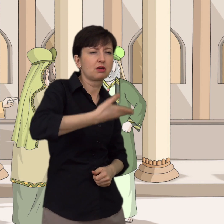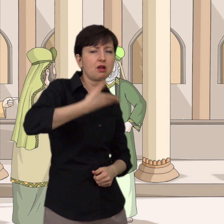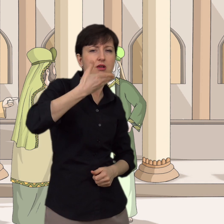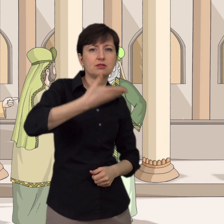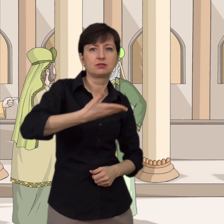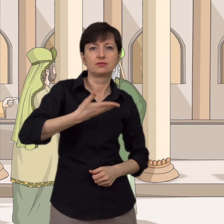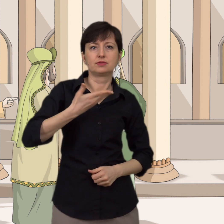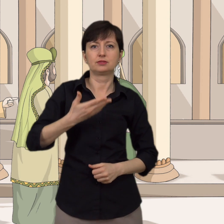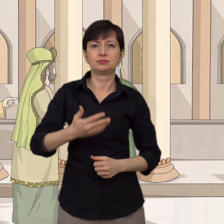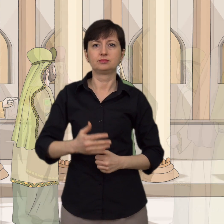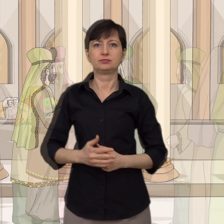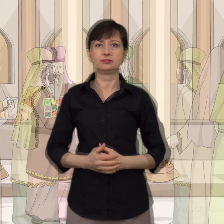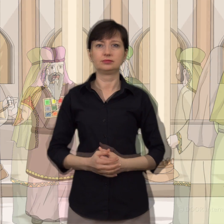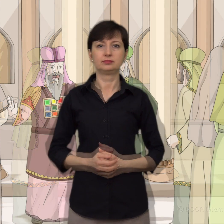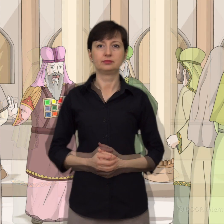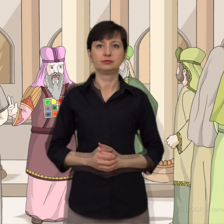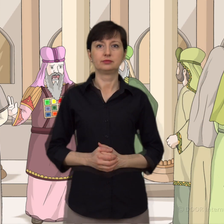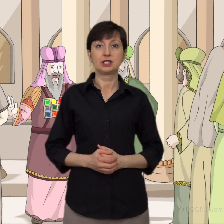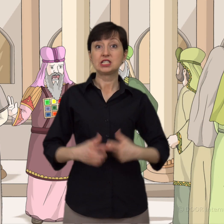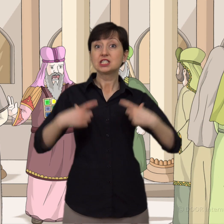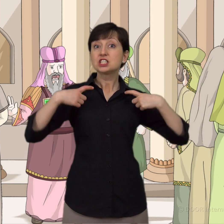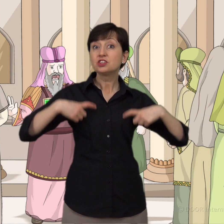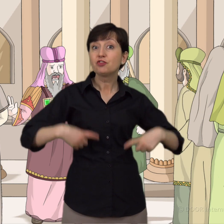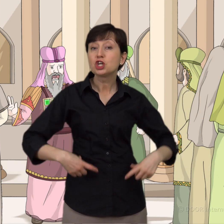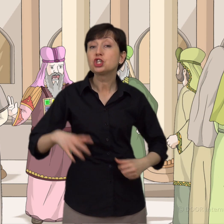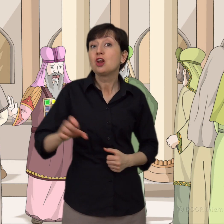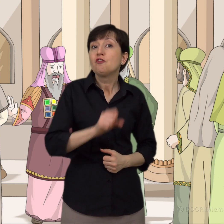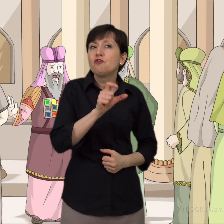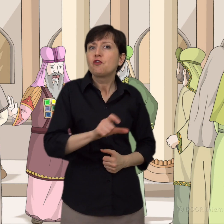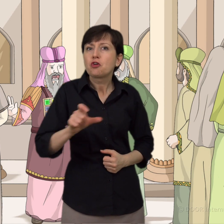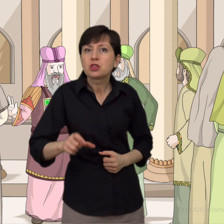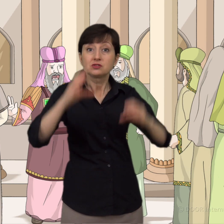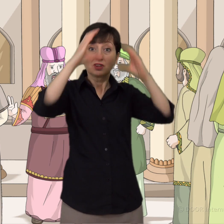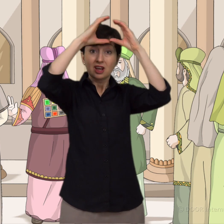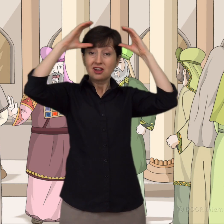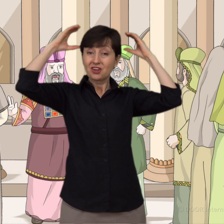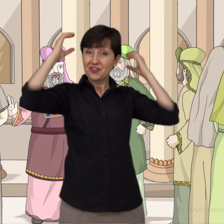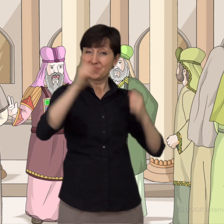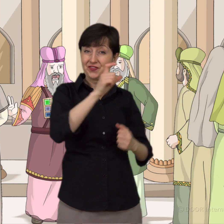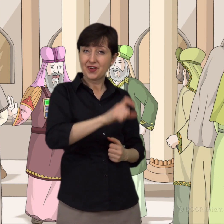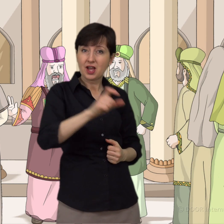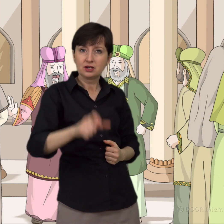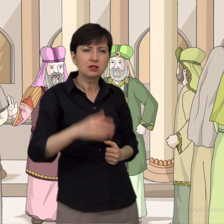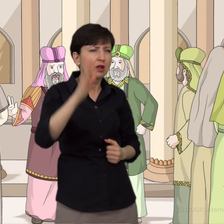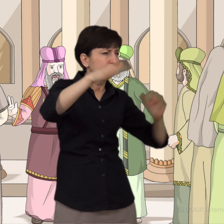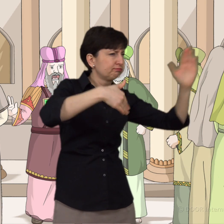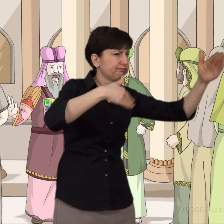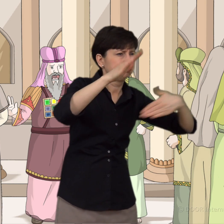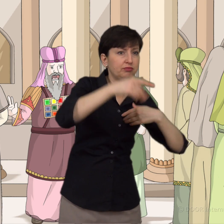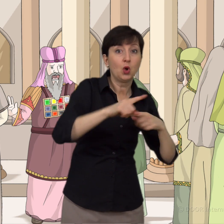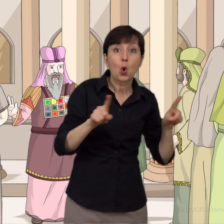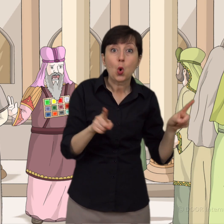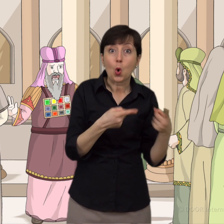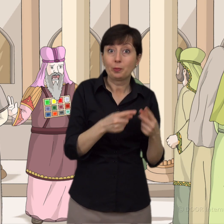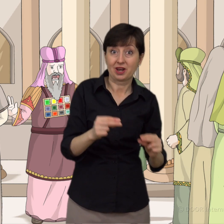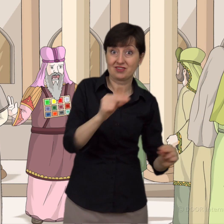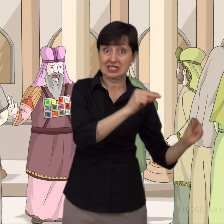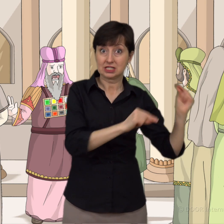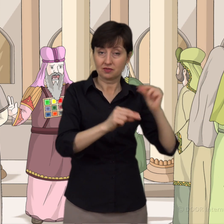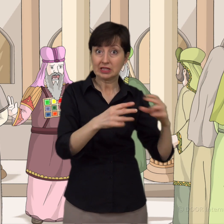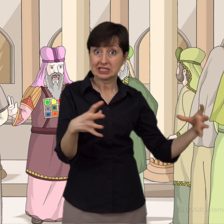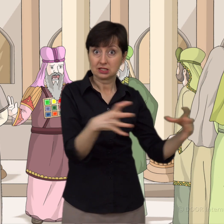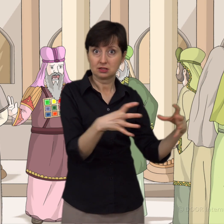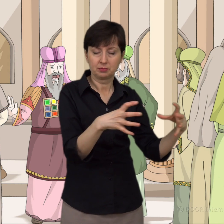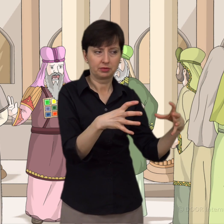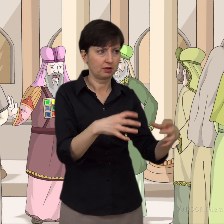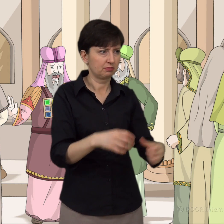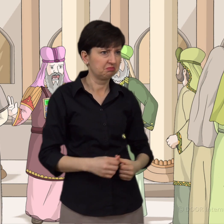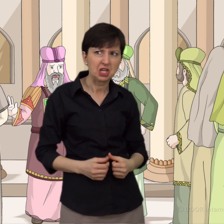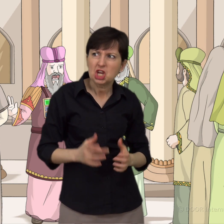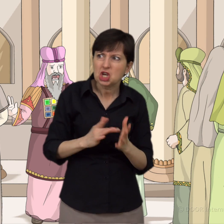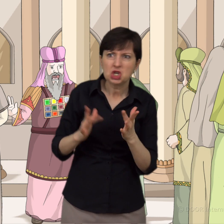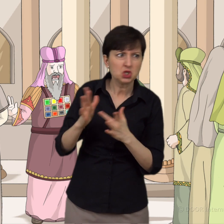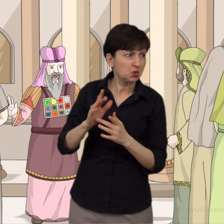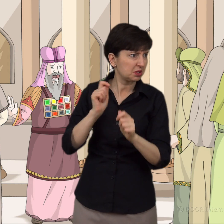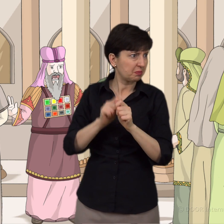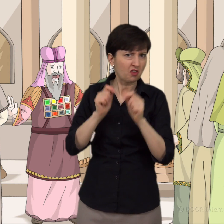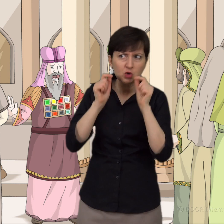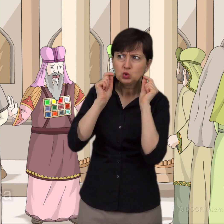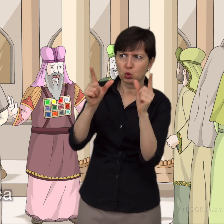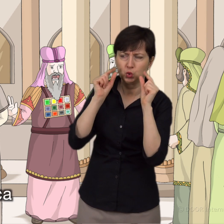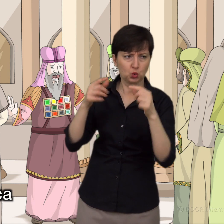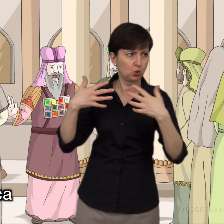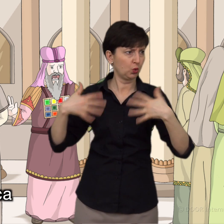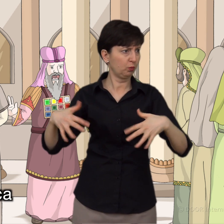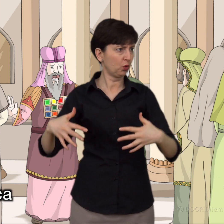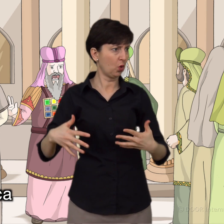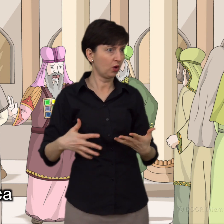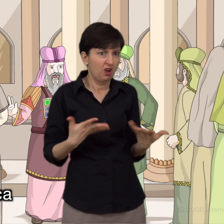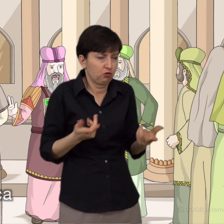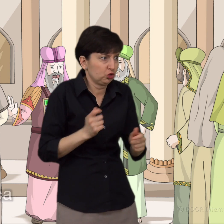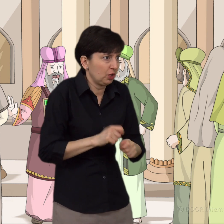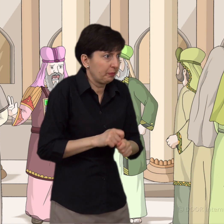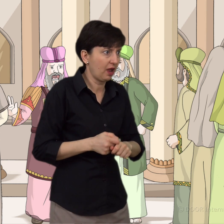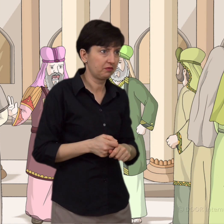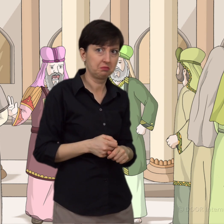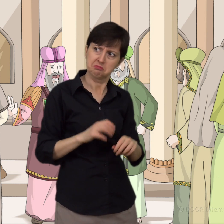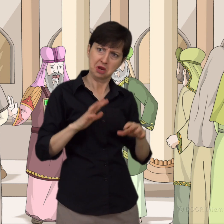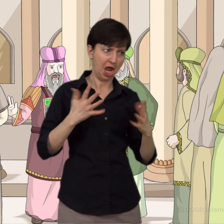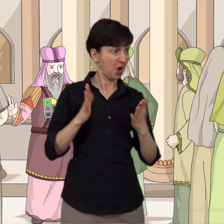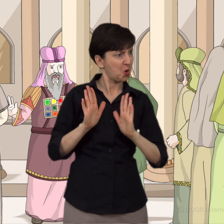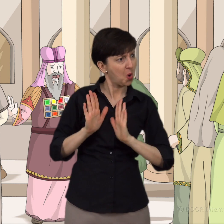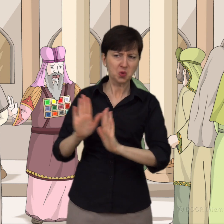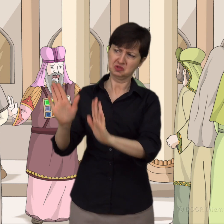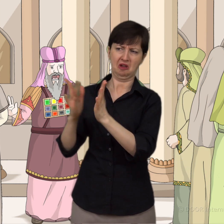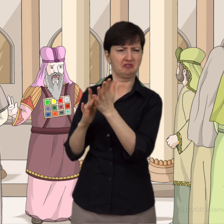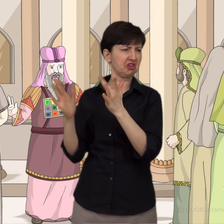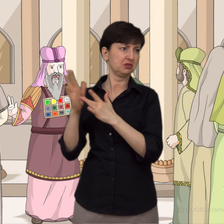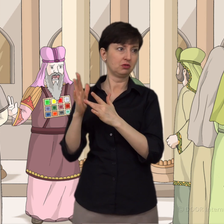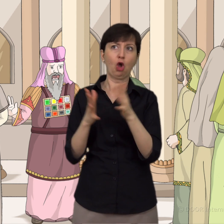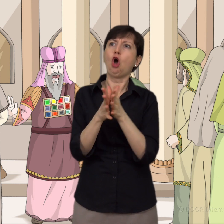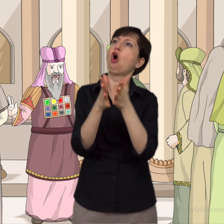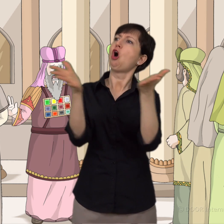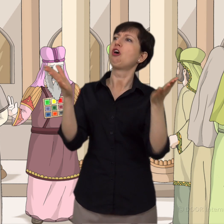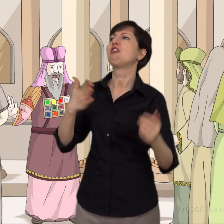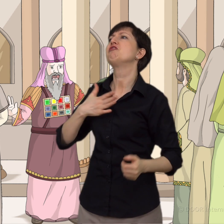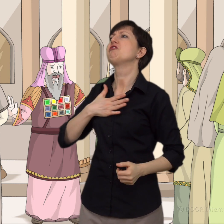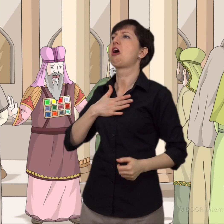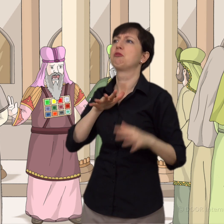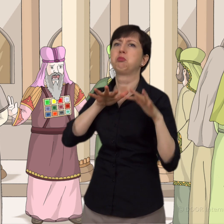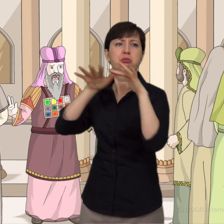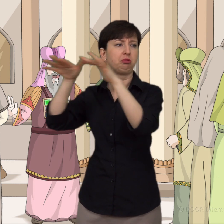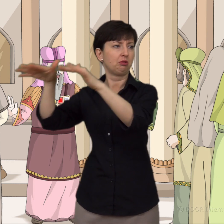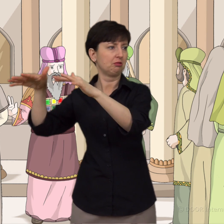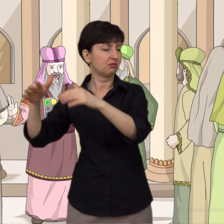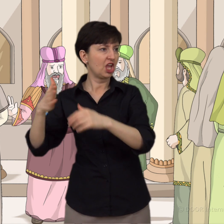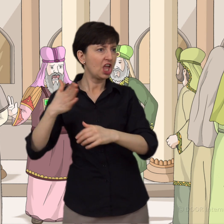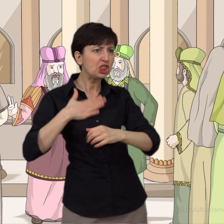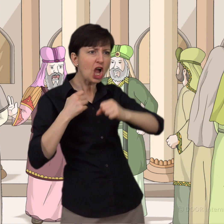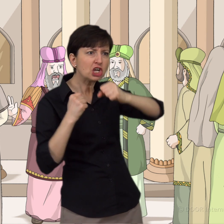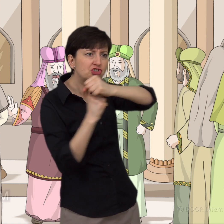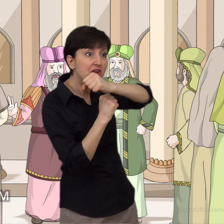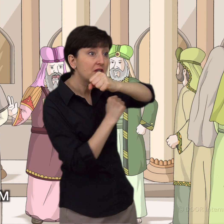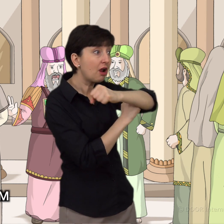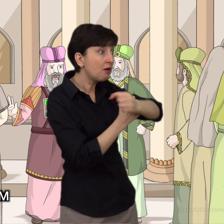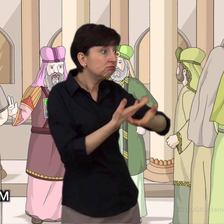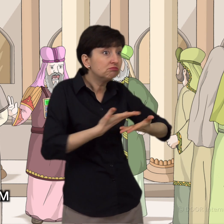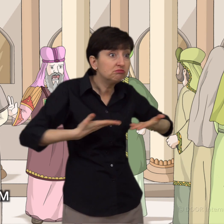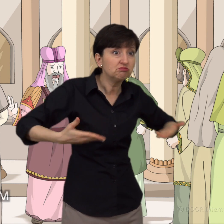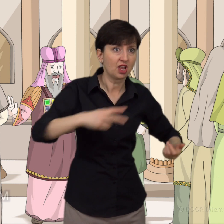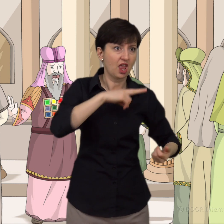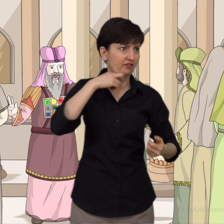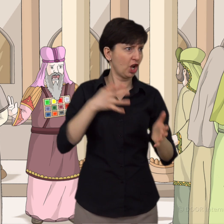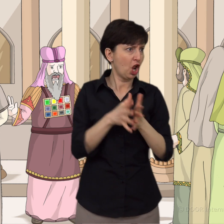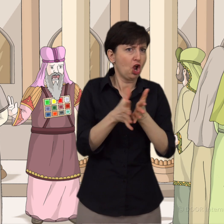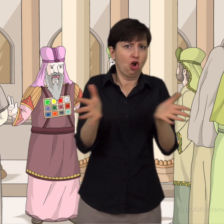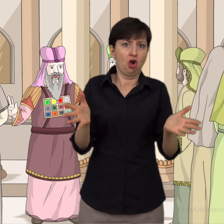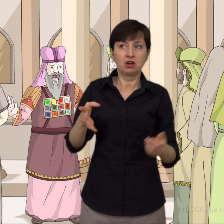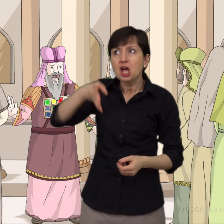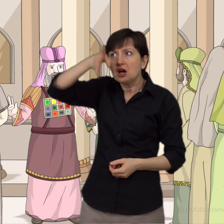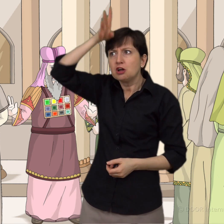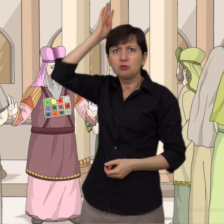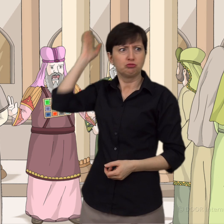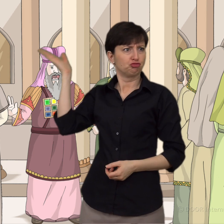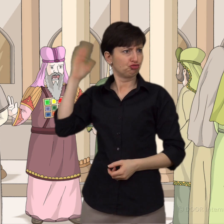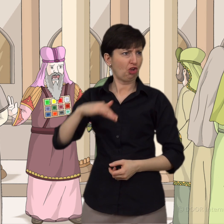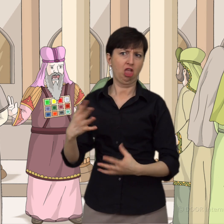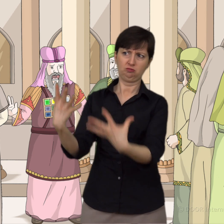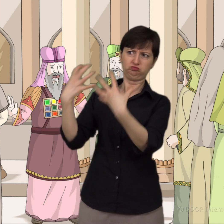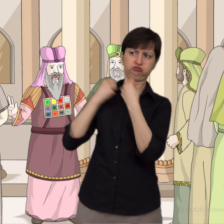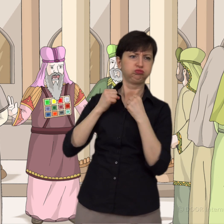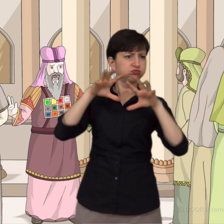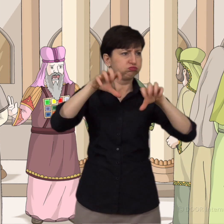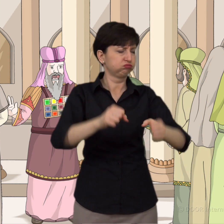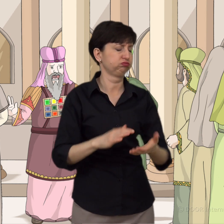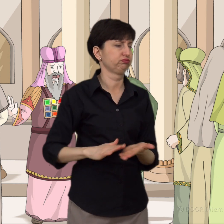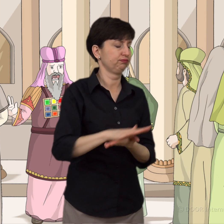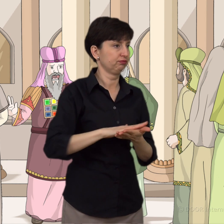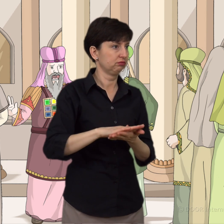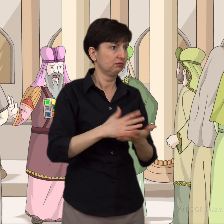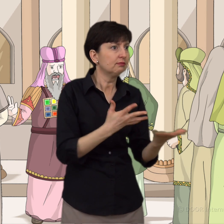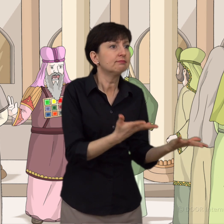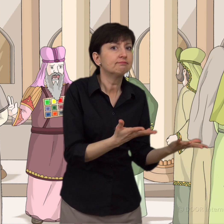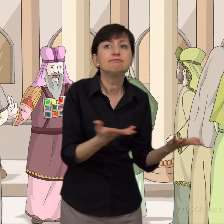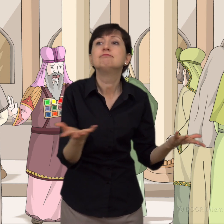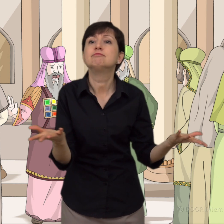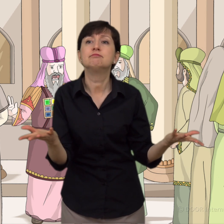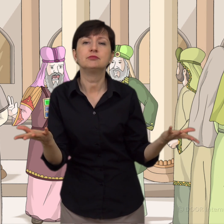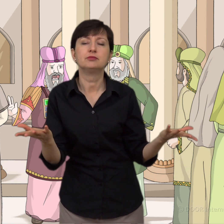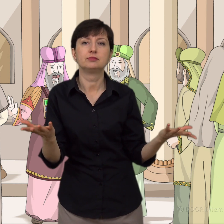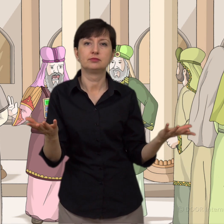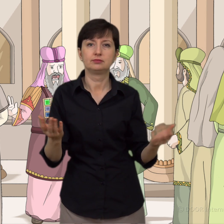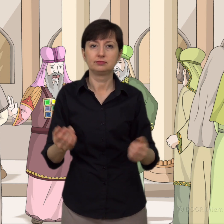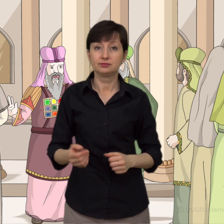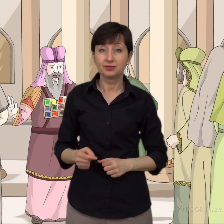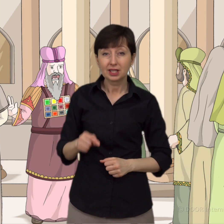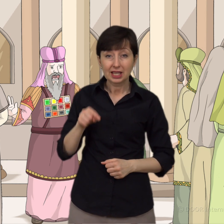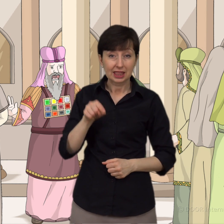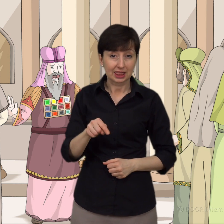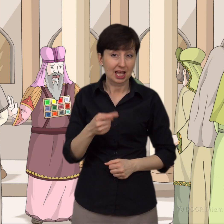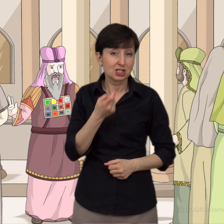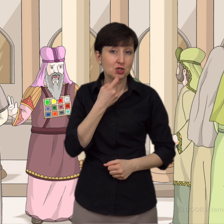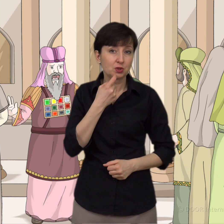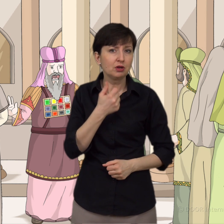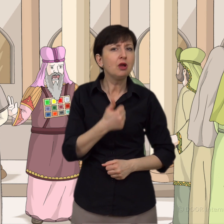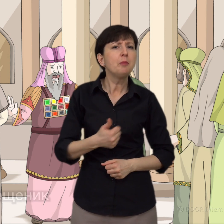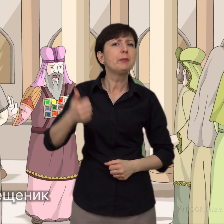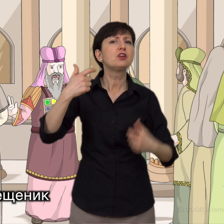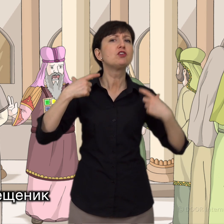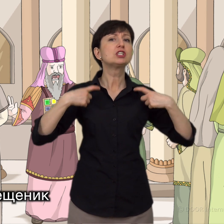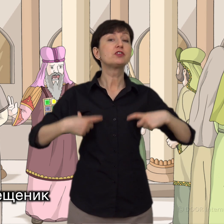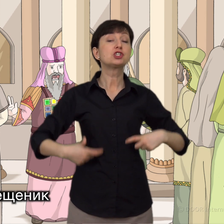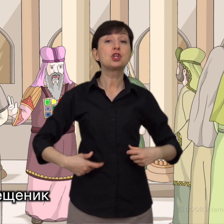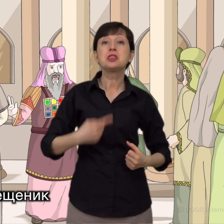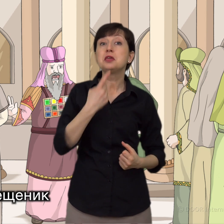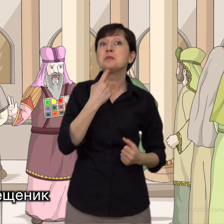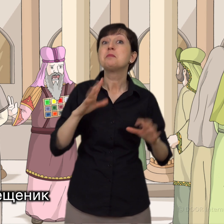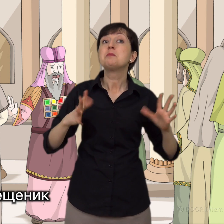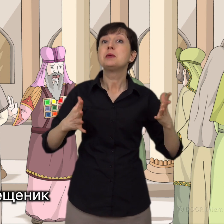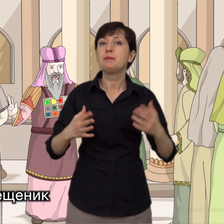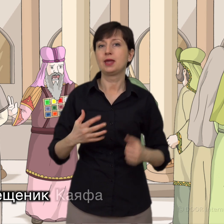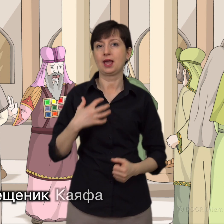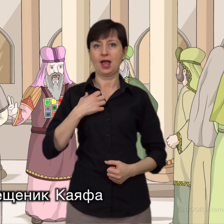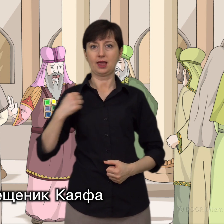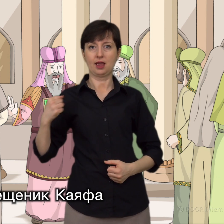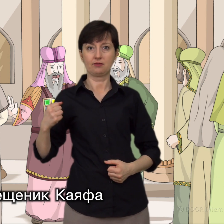Then the chief priests and Pharisees convened the Sanhedrin and said, “What are we to do? This man is performing many signs. If we let Him go on like this, everyone will believe in Him, and then the Romans will come and take away both our place and our nation.”